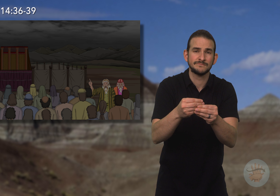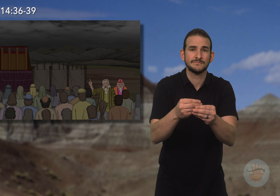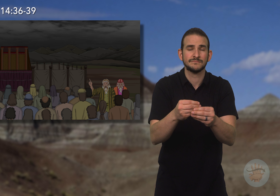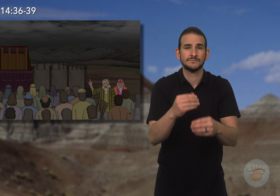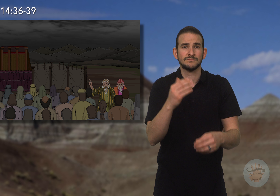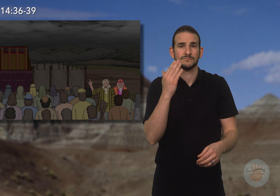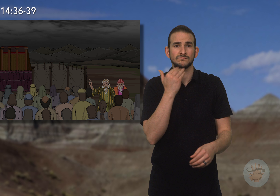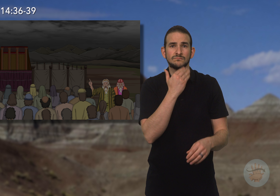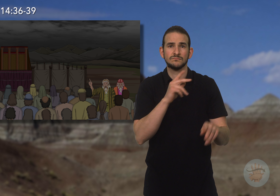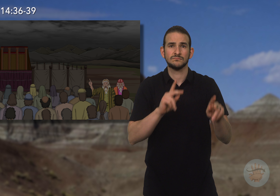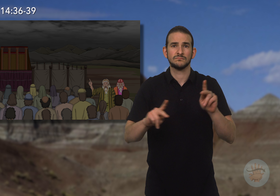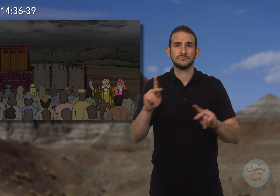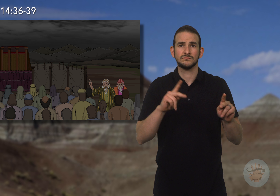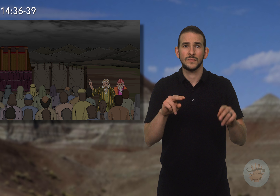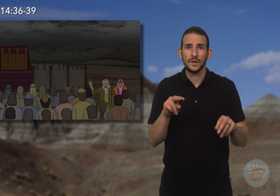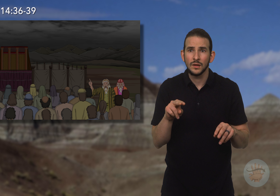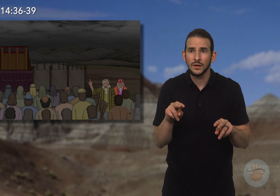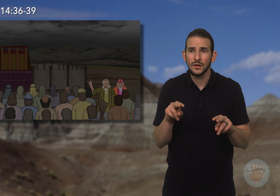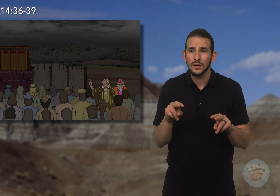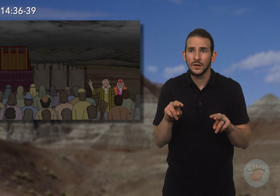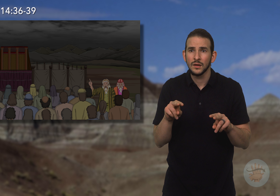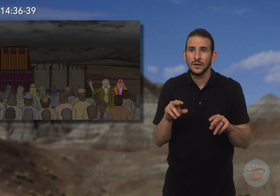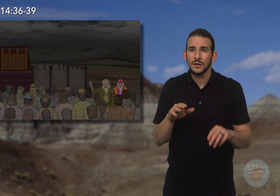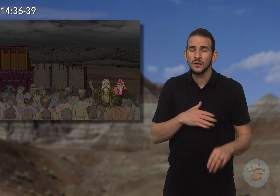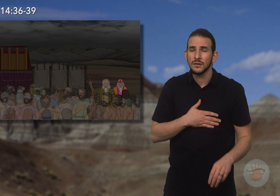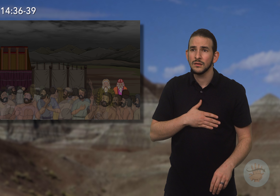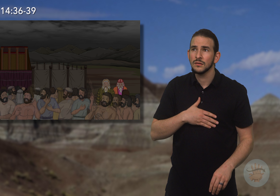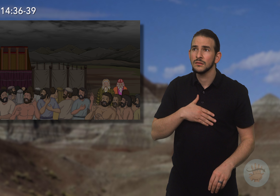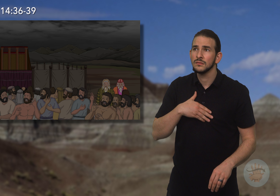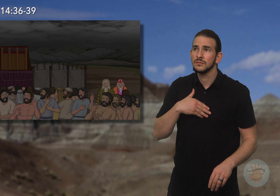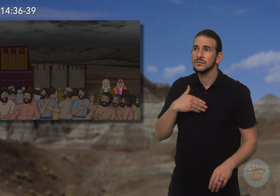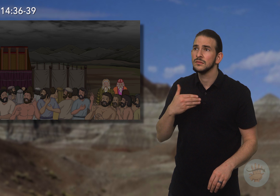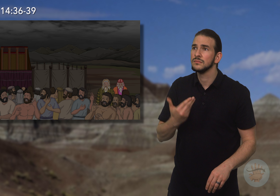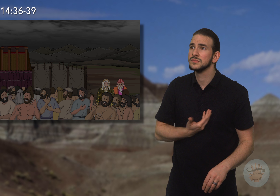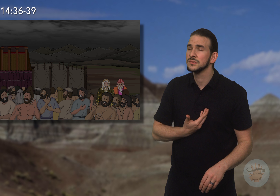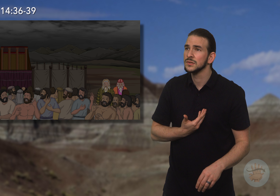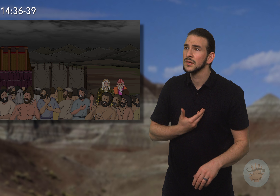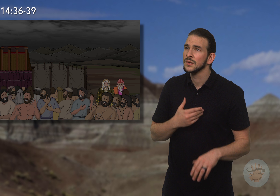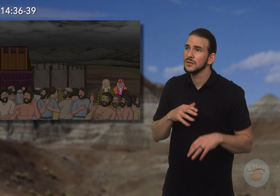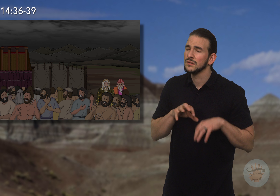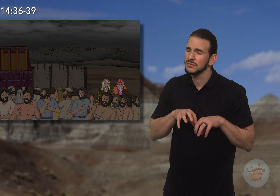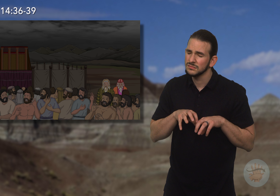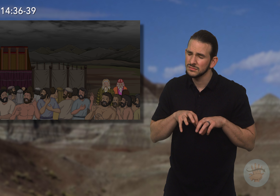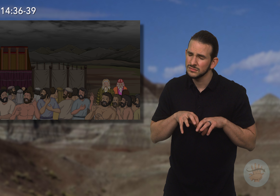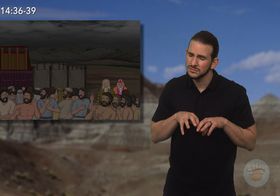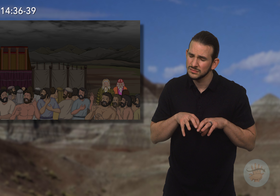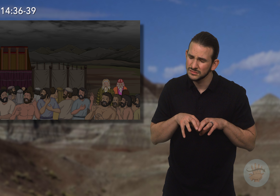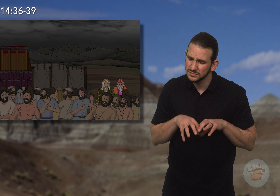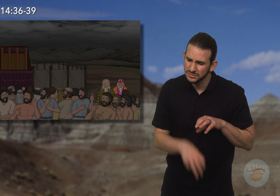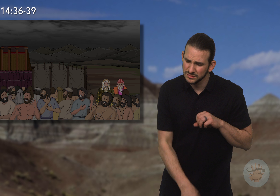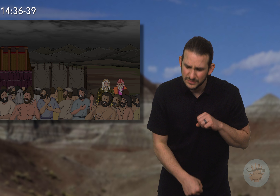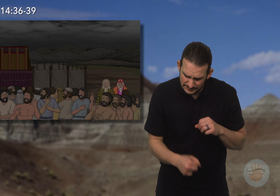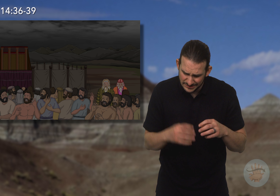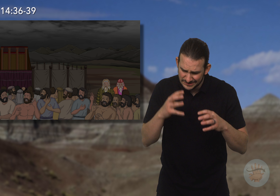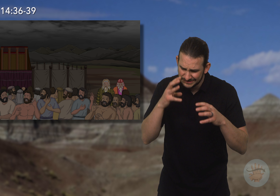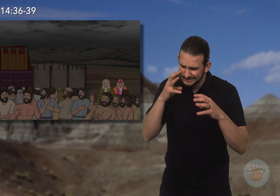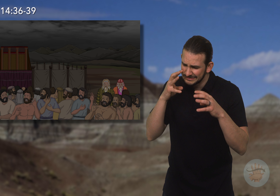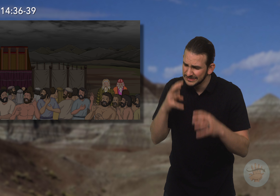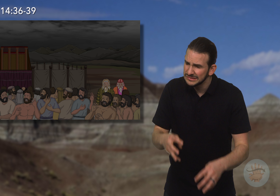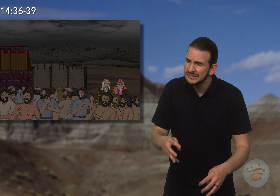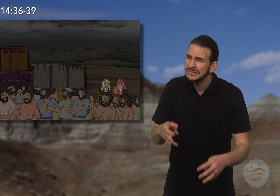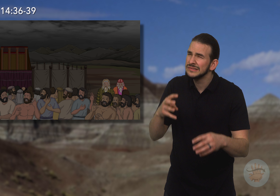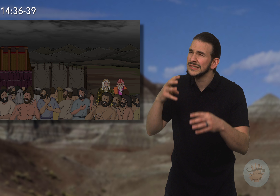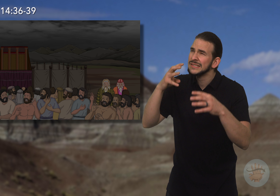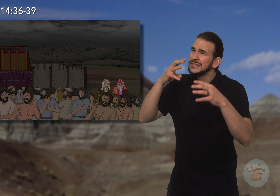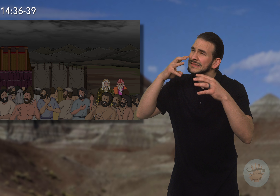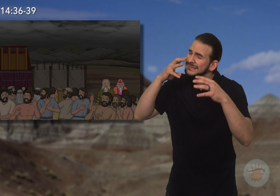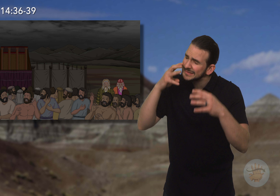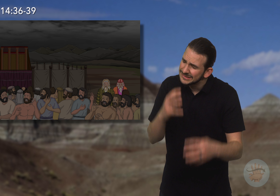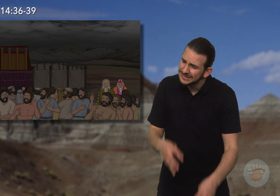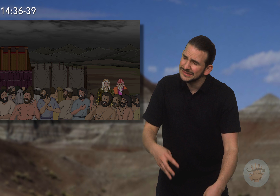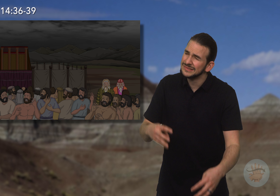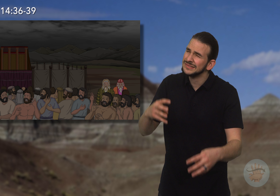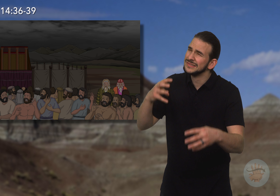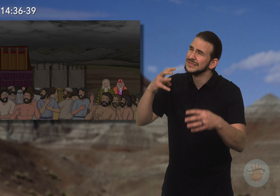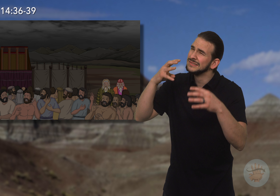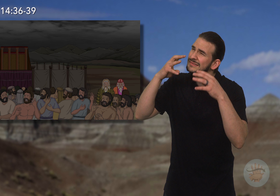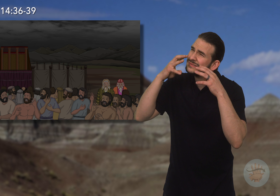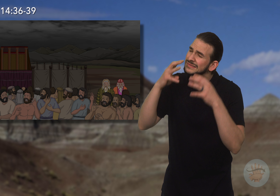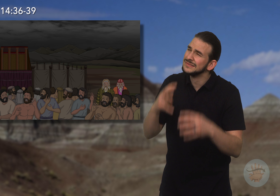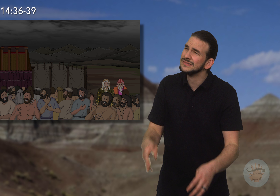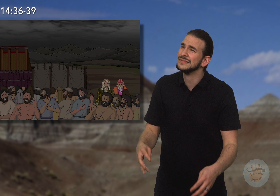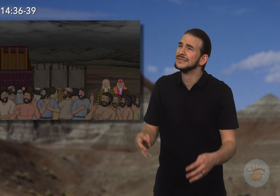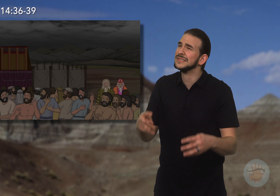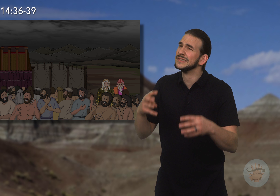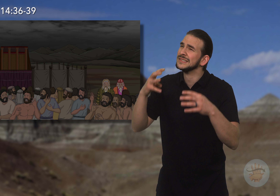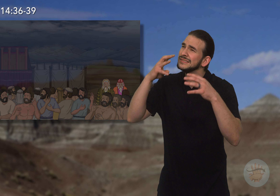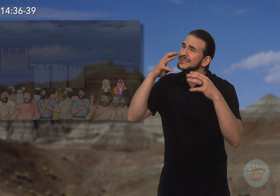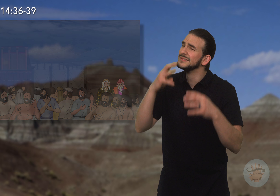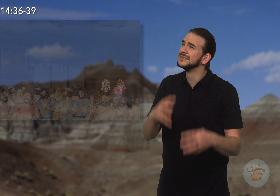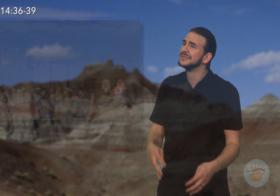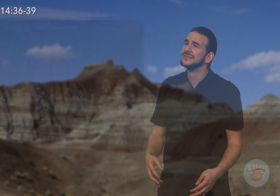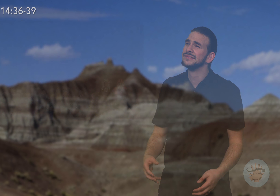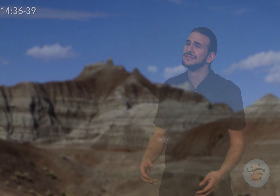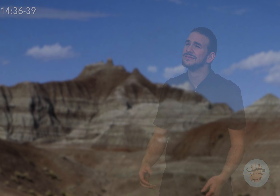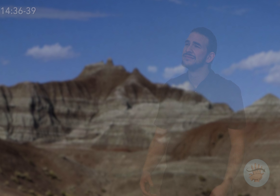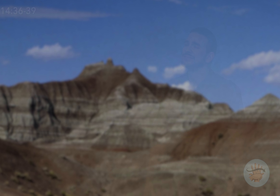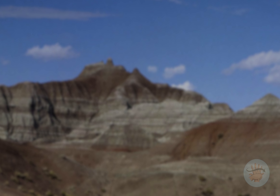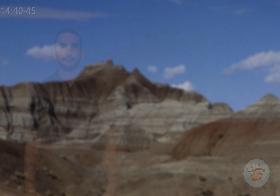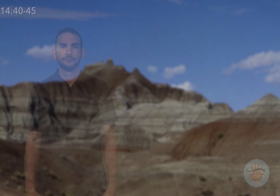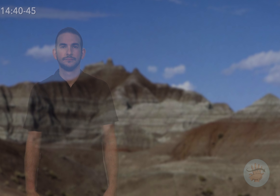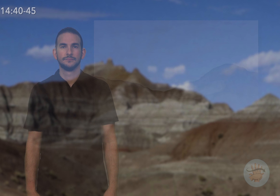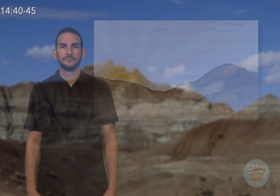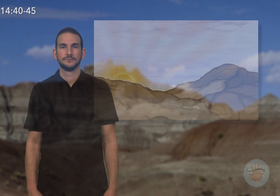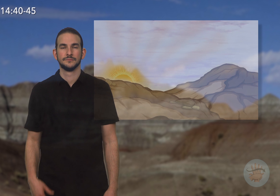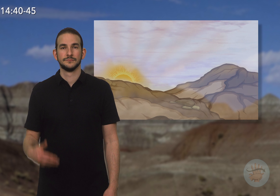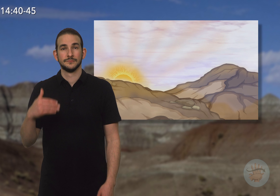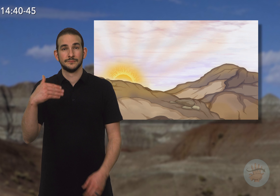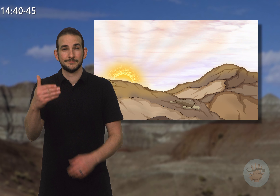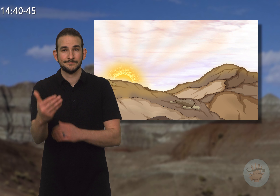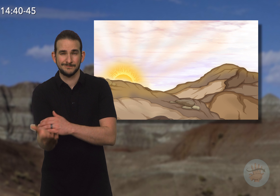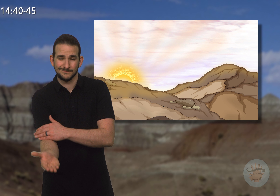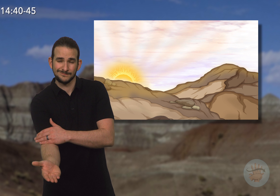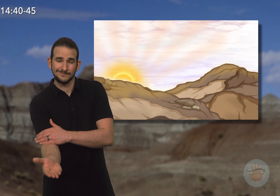And when Moses relayed these words to all the Israelites, the people mourned bitterly.